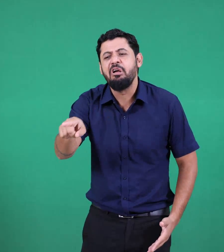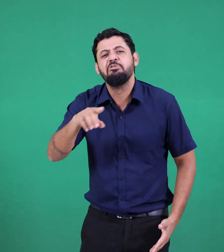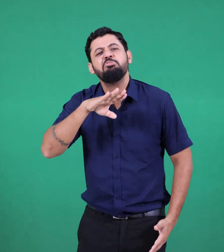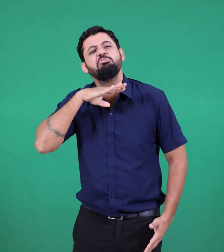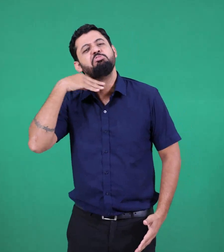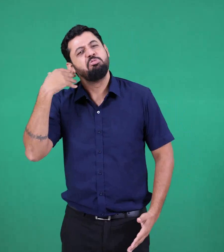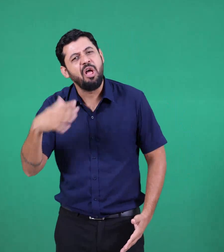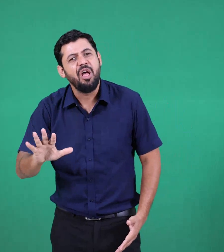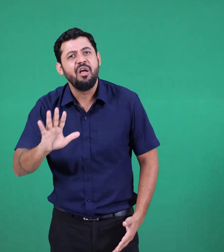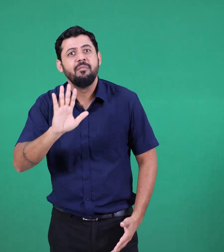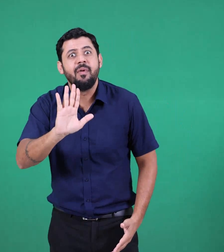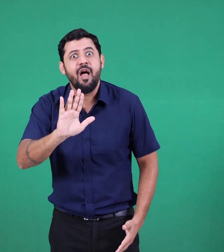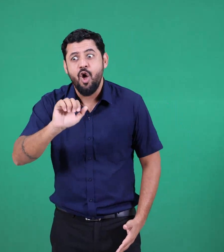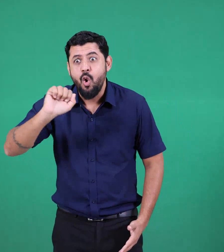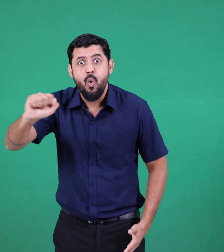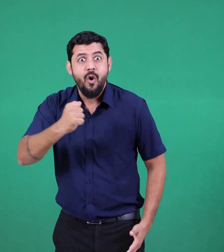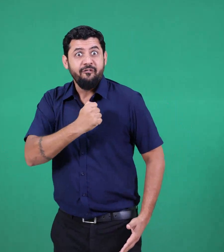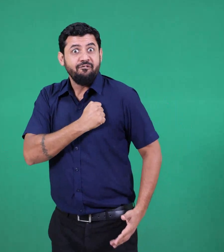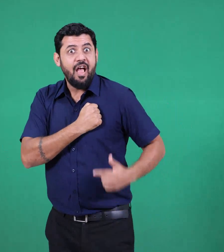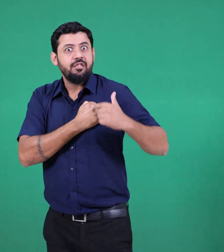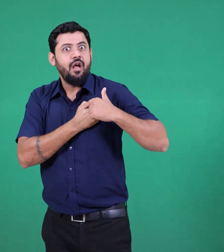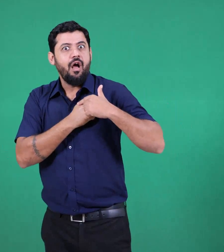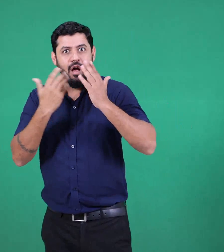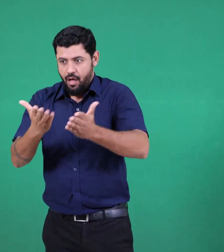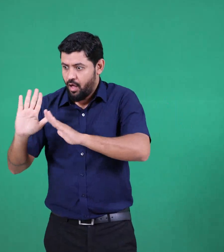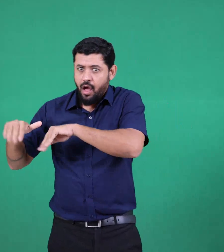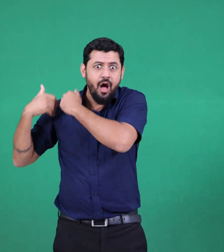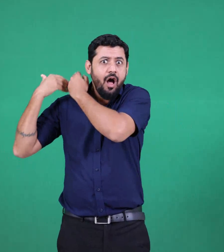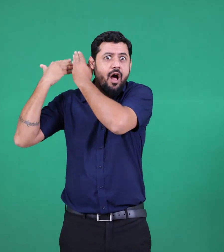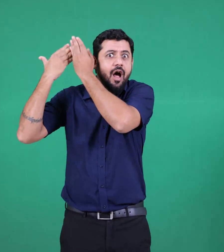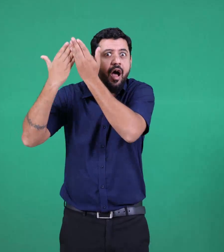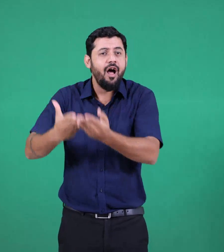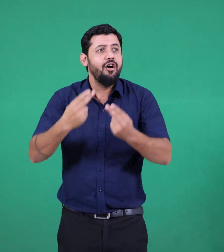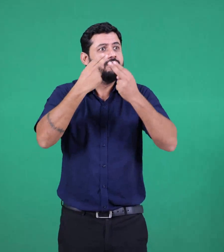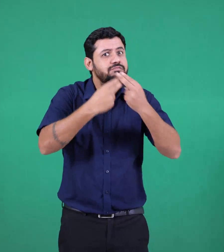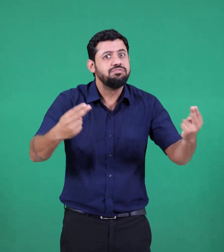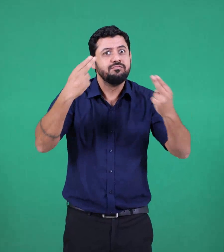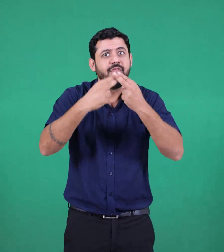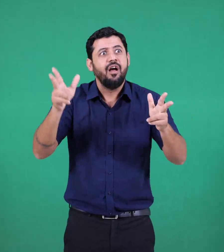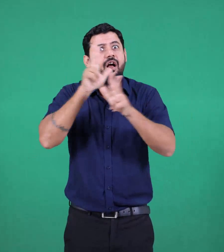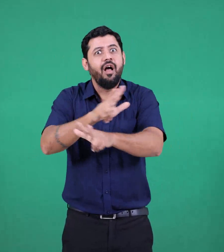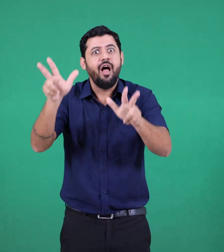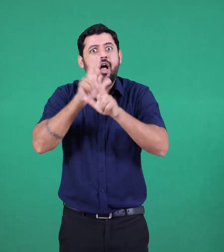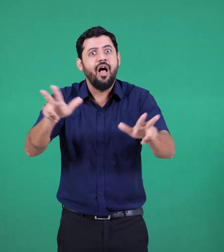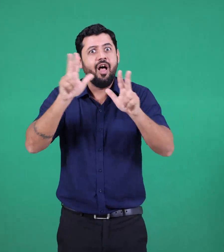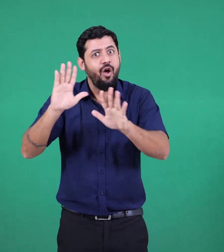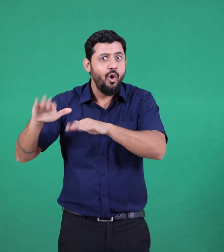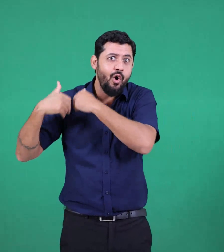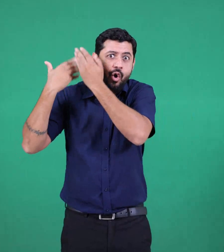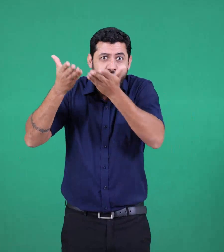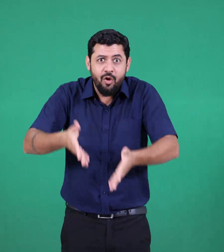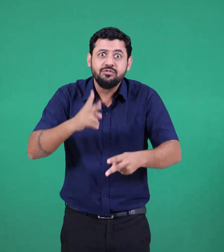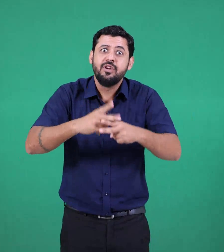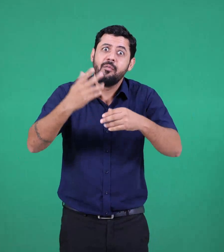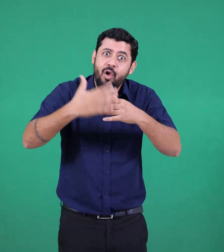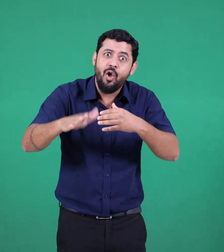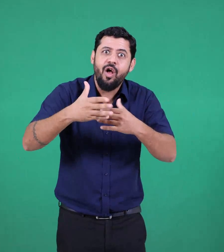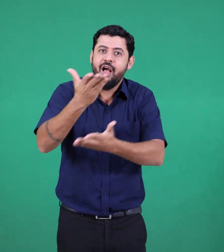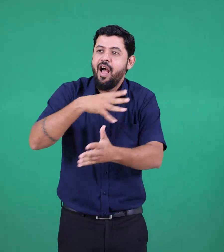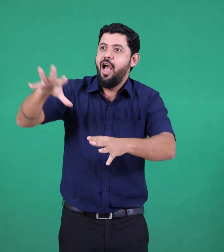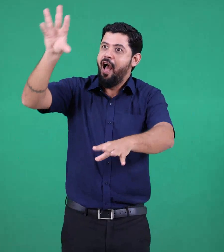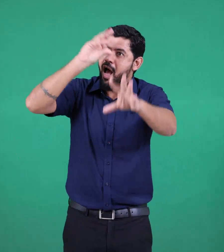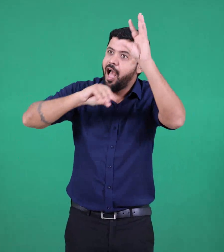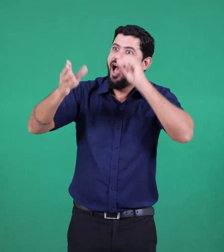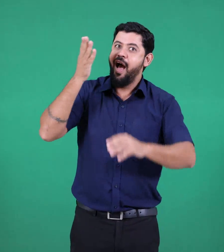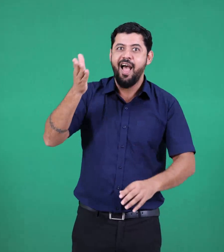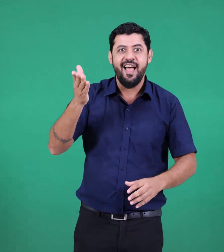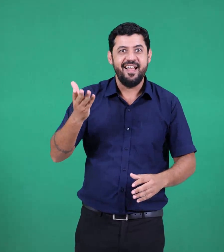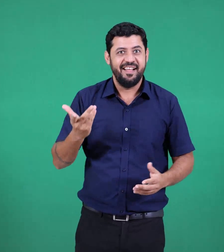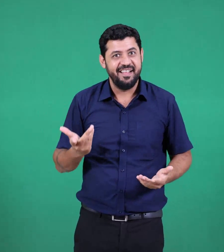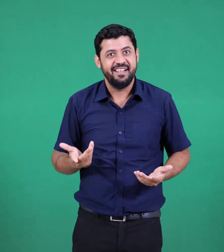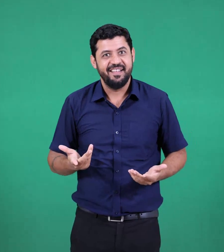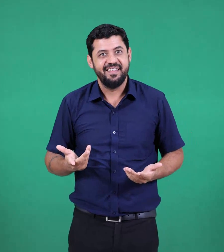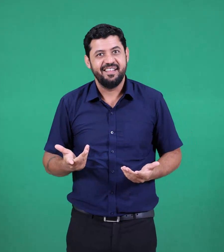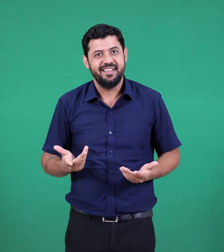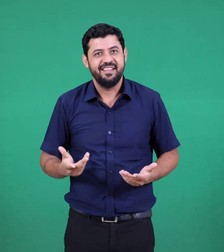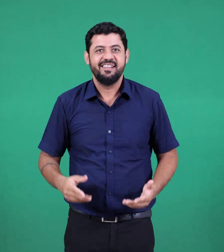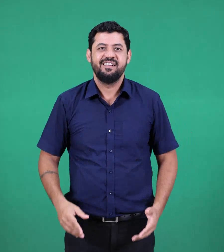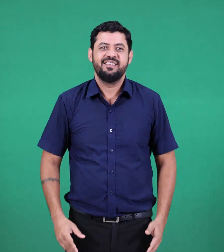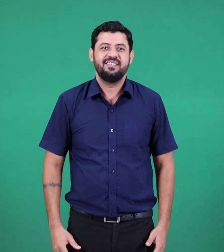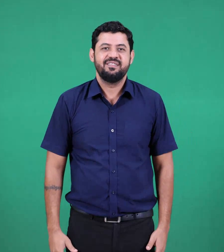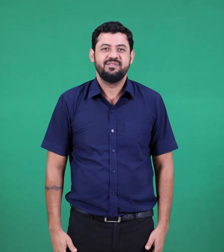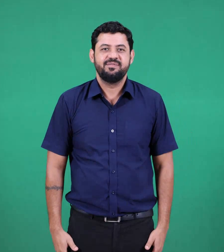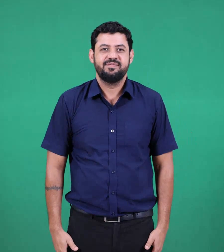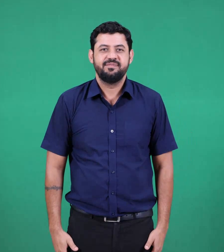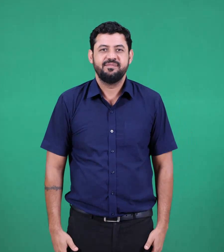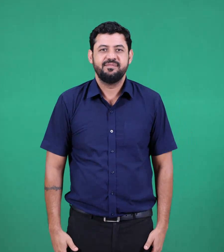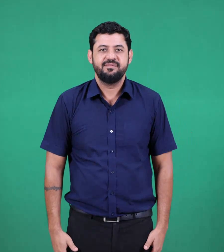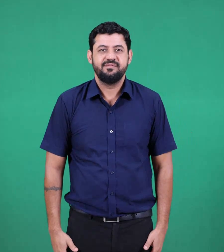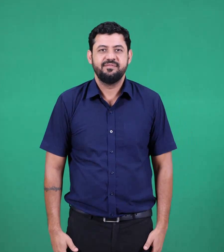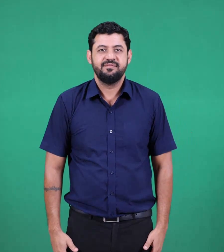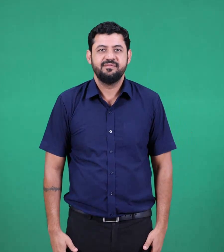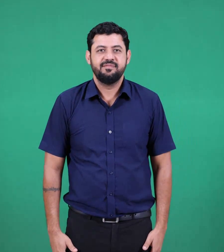And by faith he still speaks, even though he is dead.